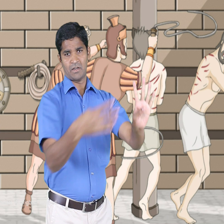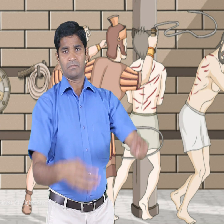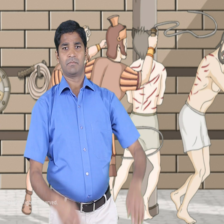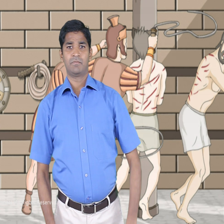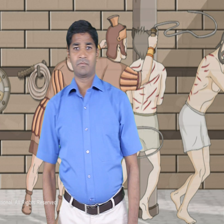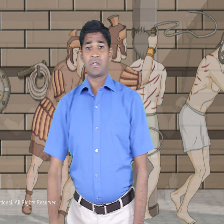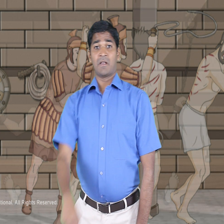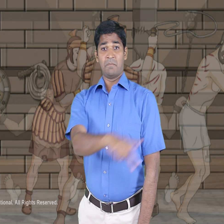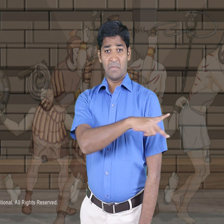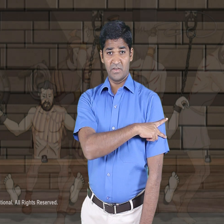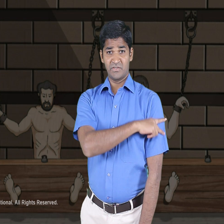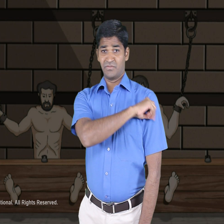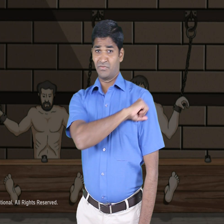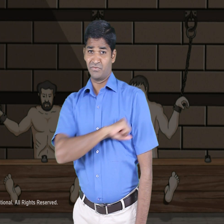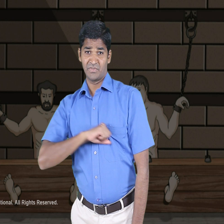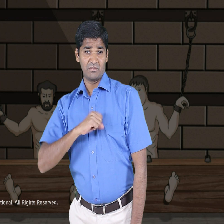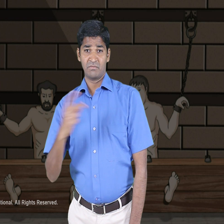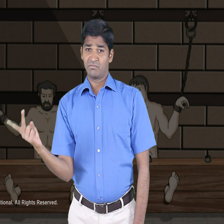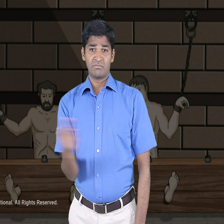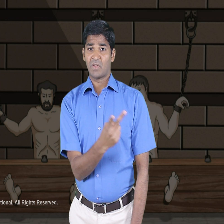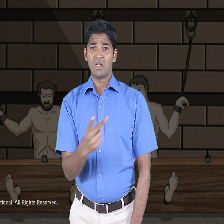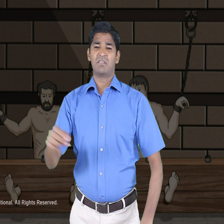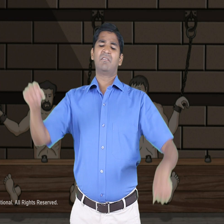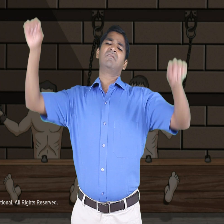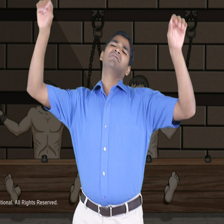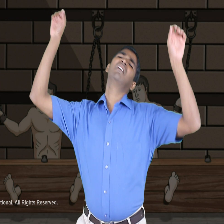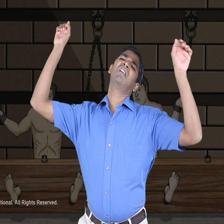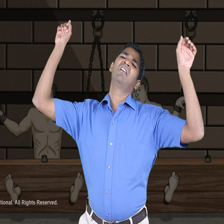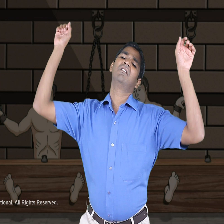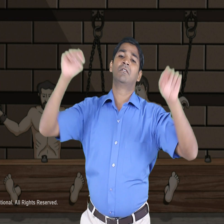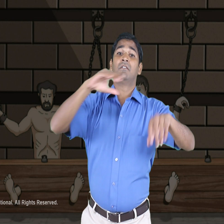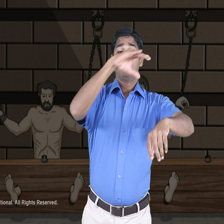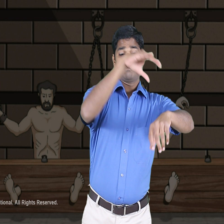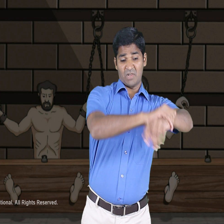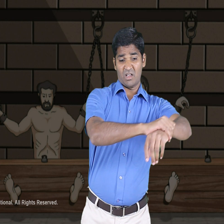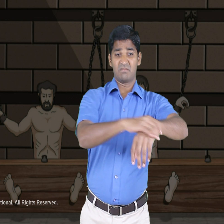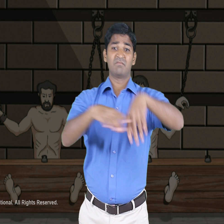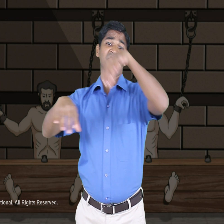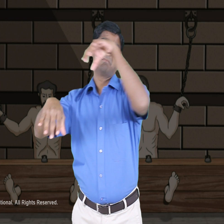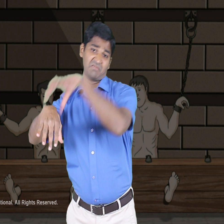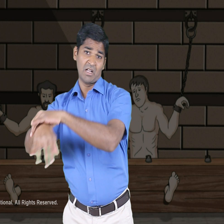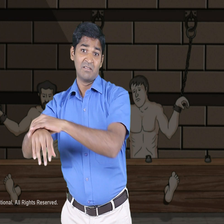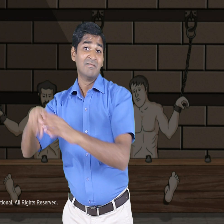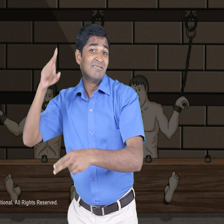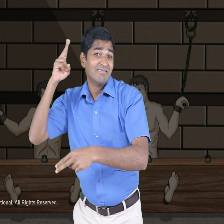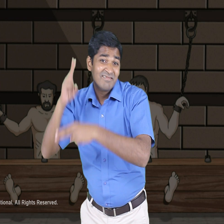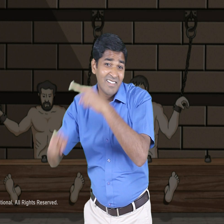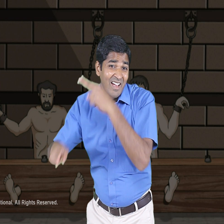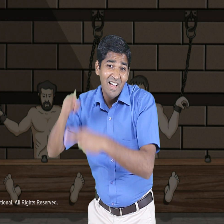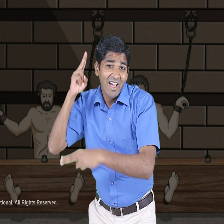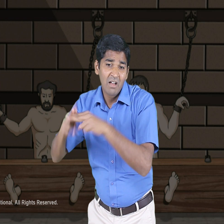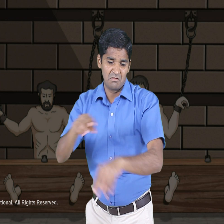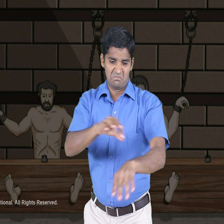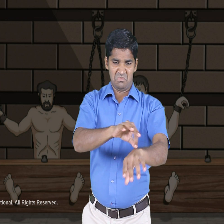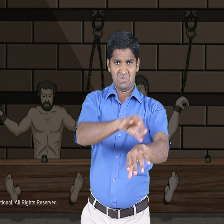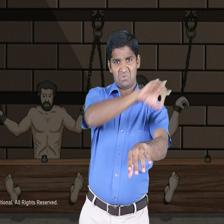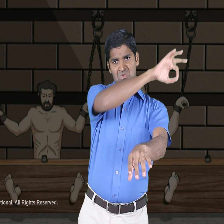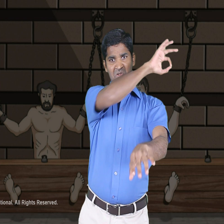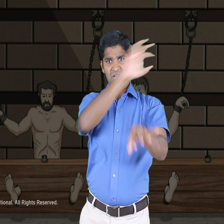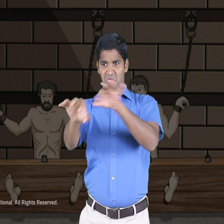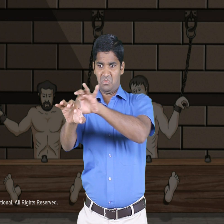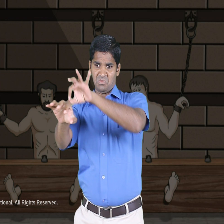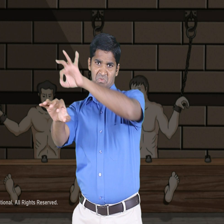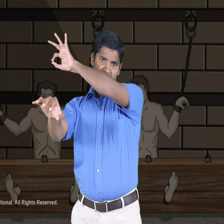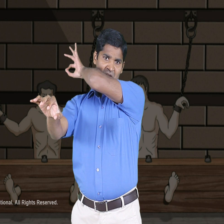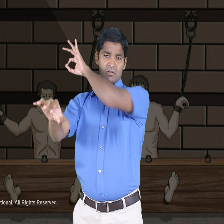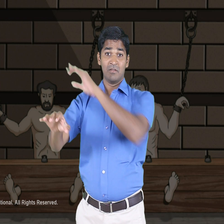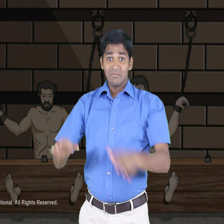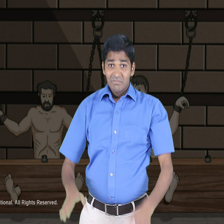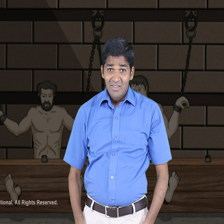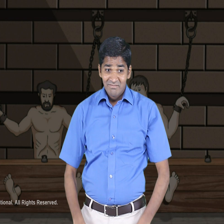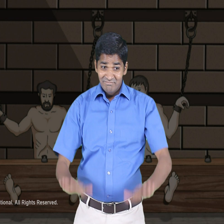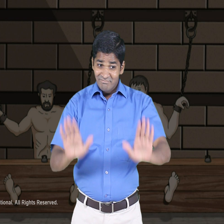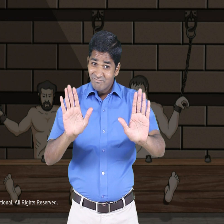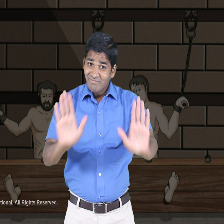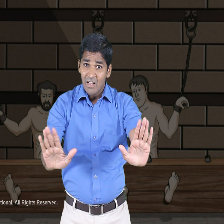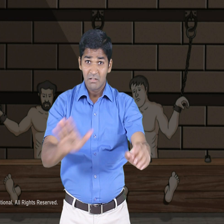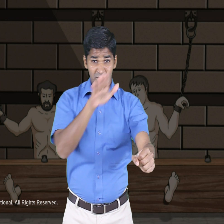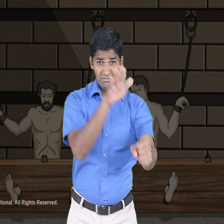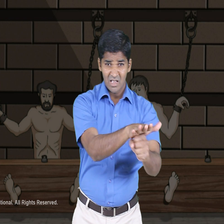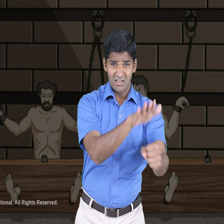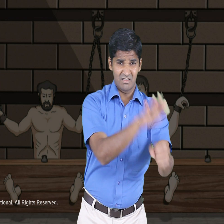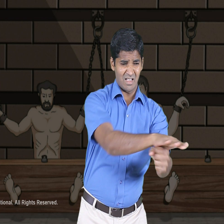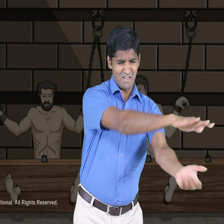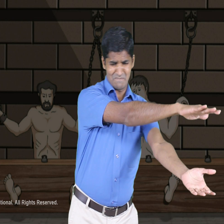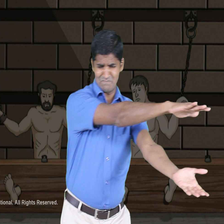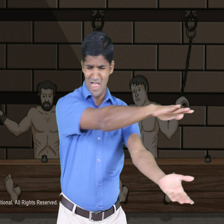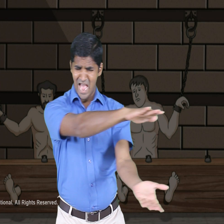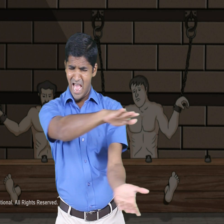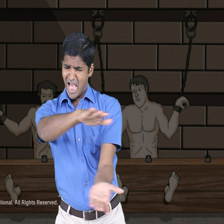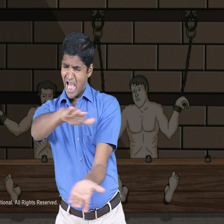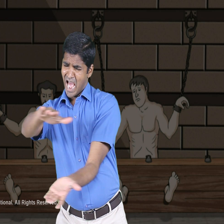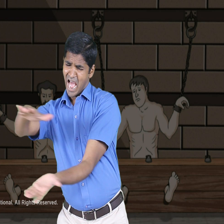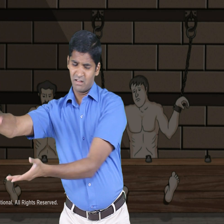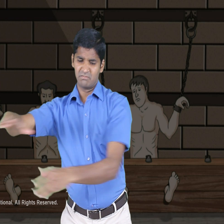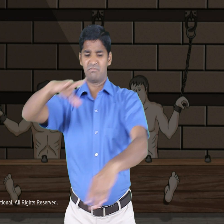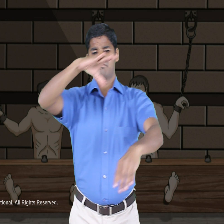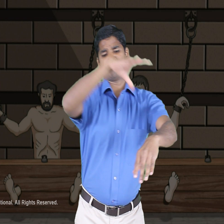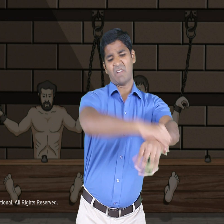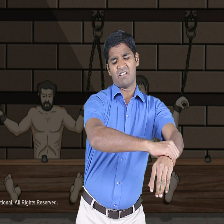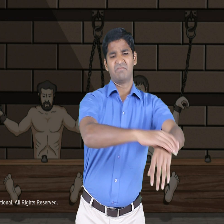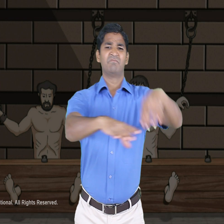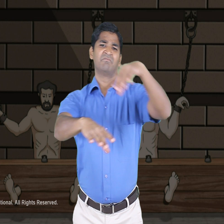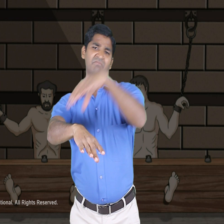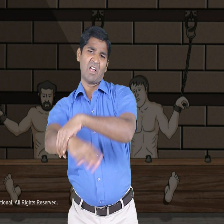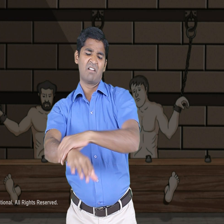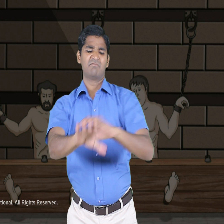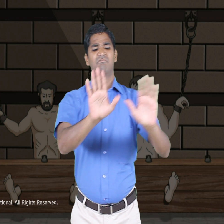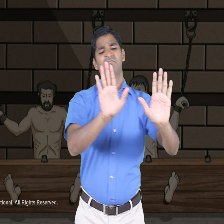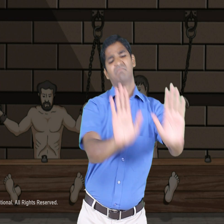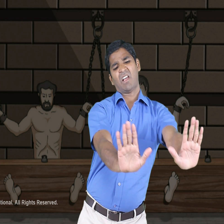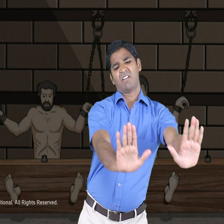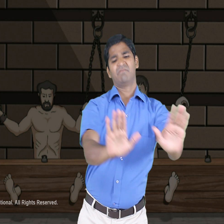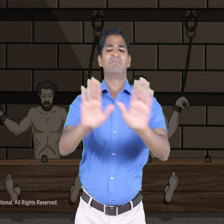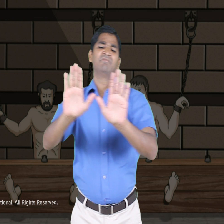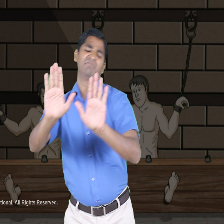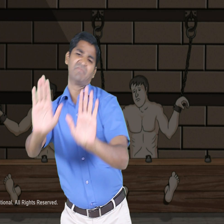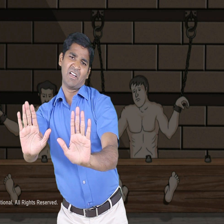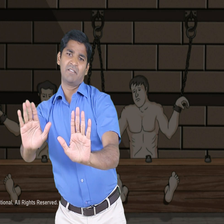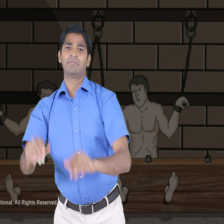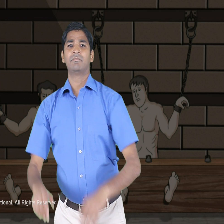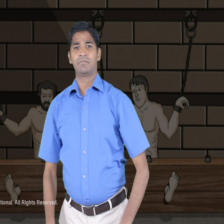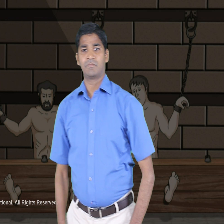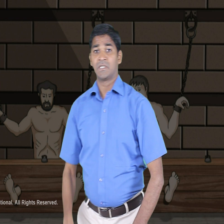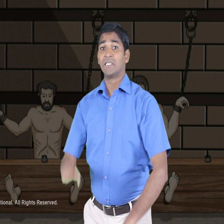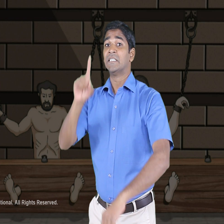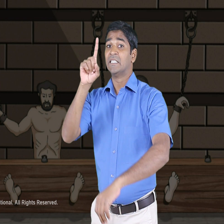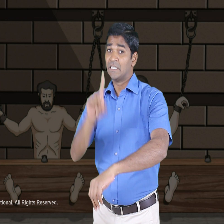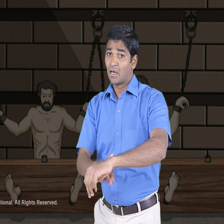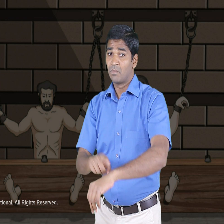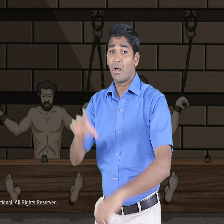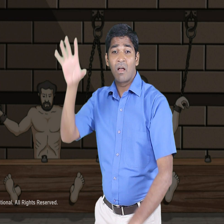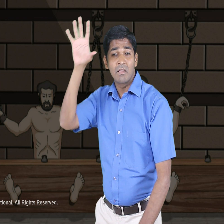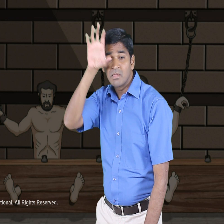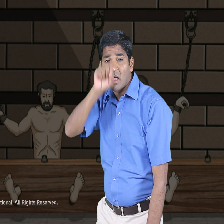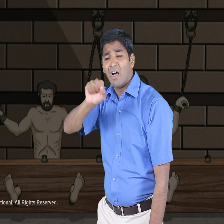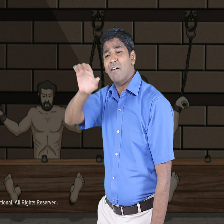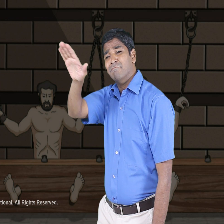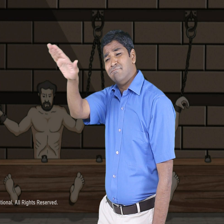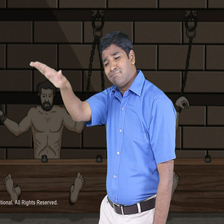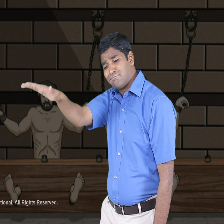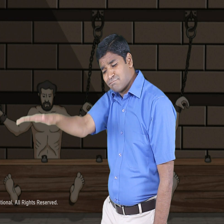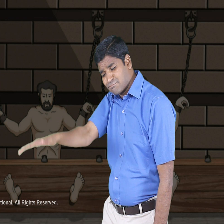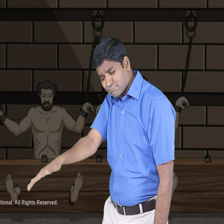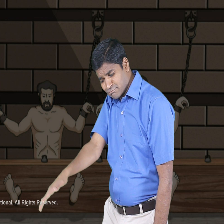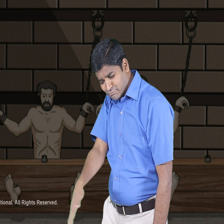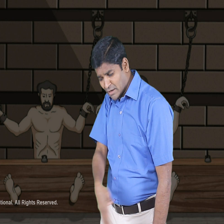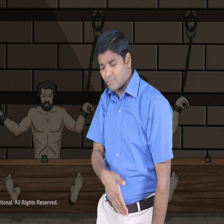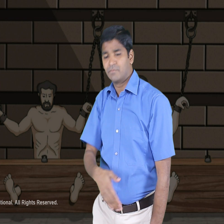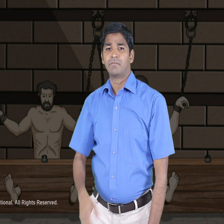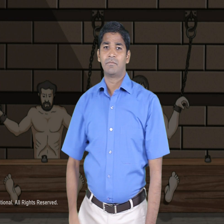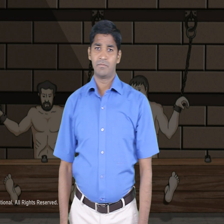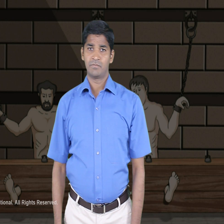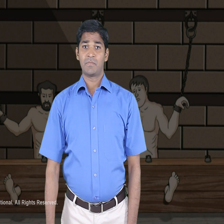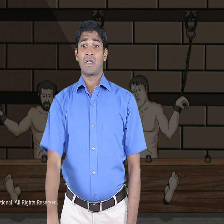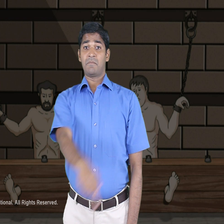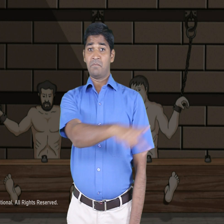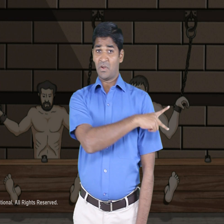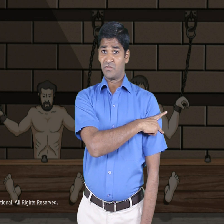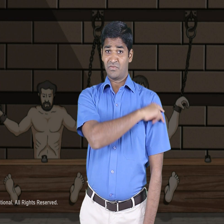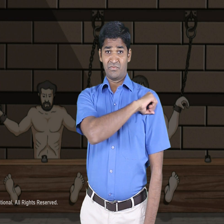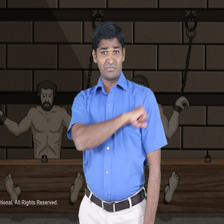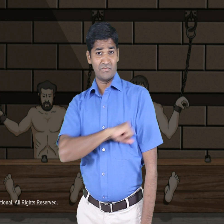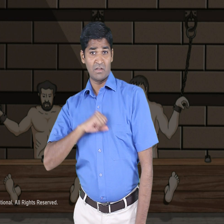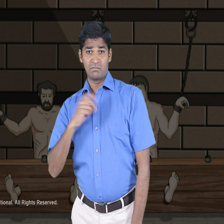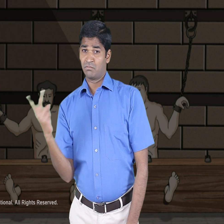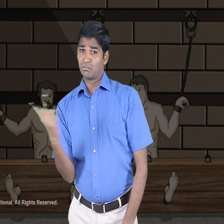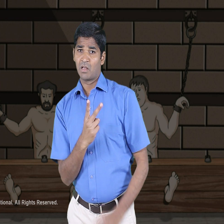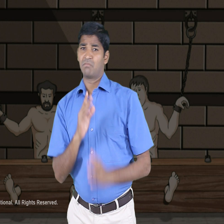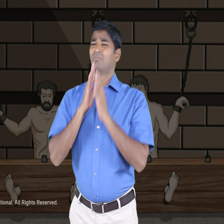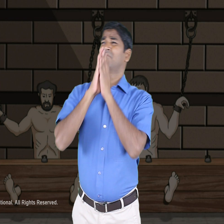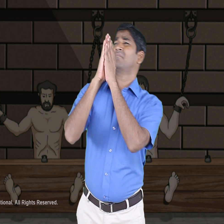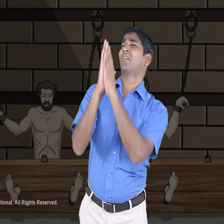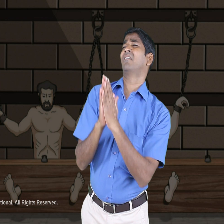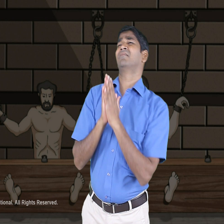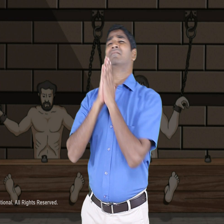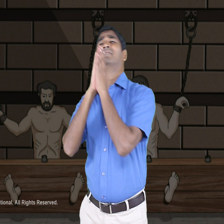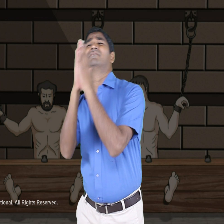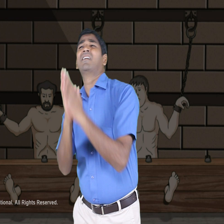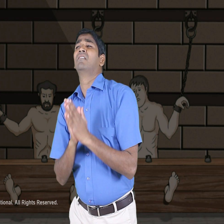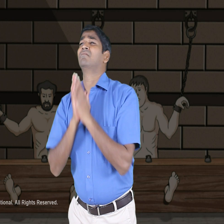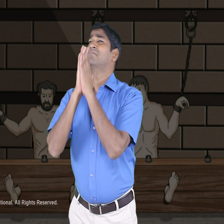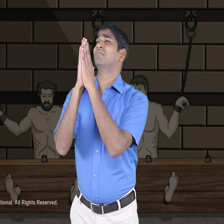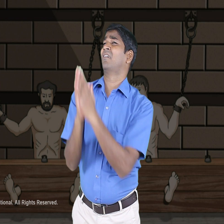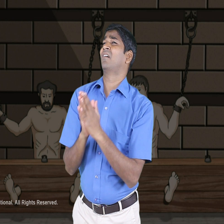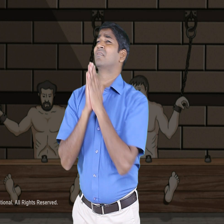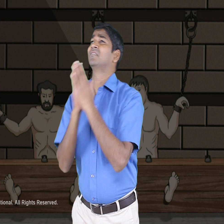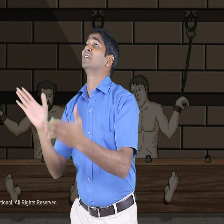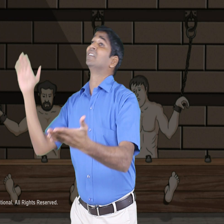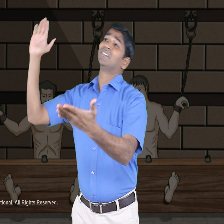On receiving this order, he placed them in the inner cell and fastened their feet in the stocks.